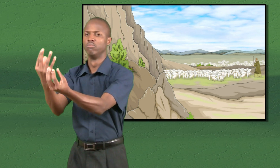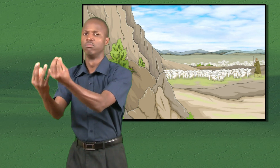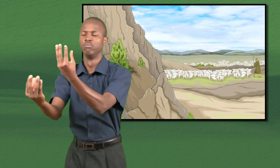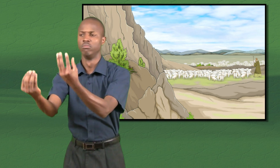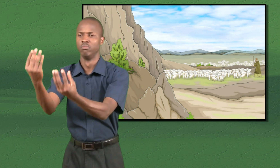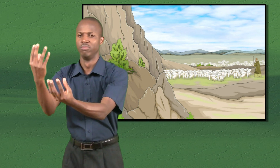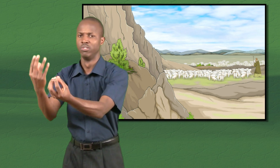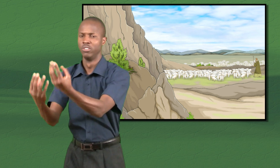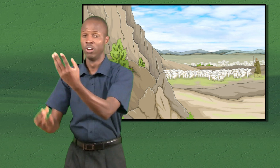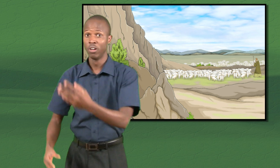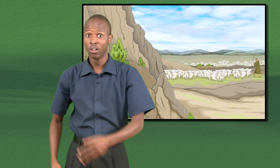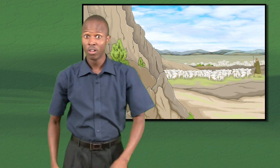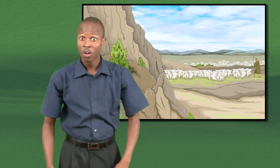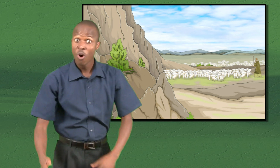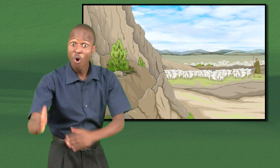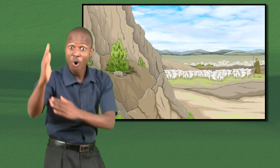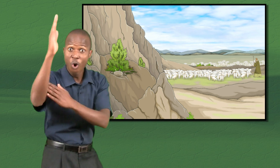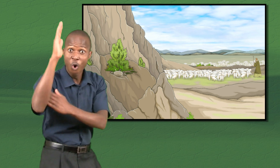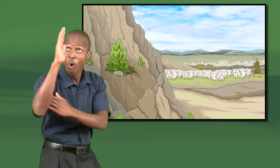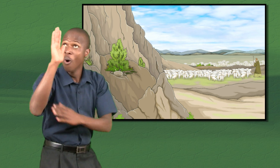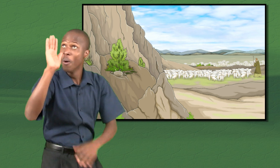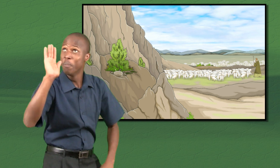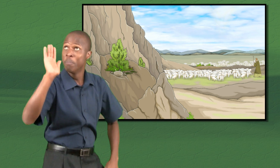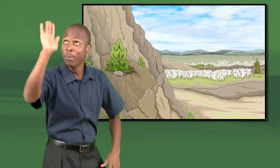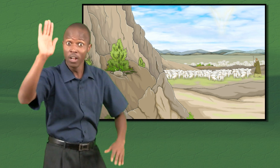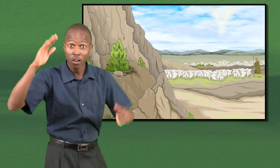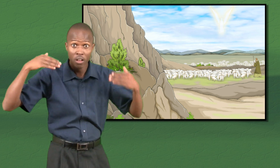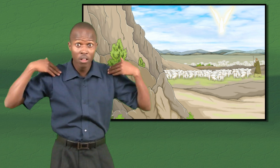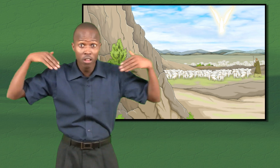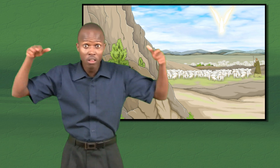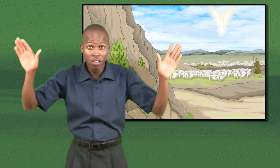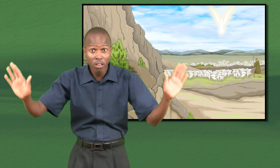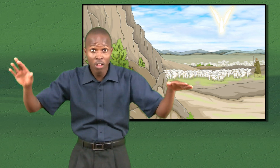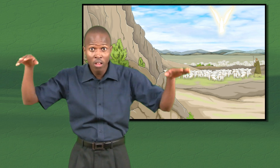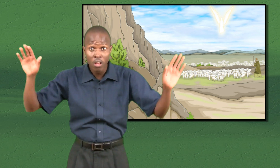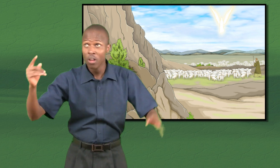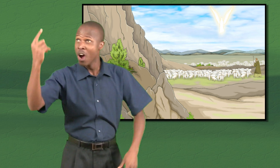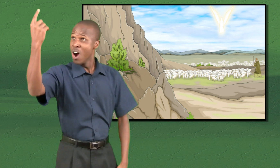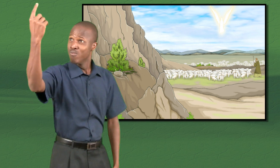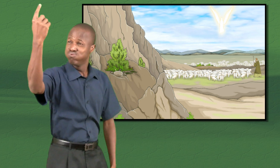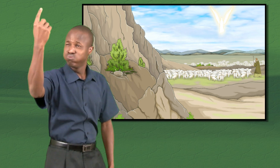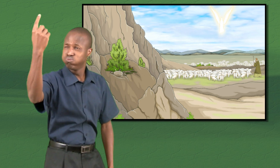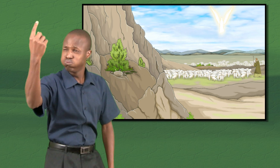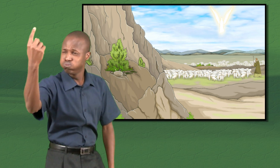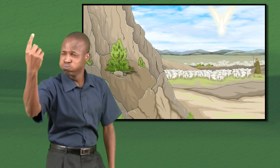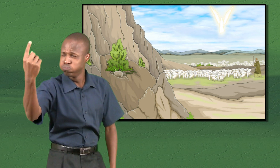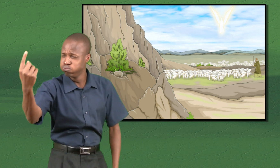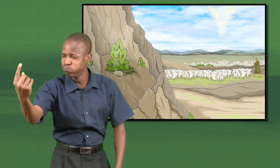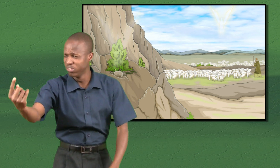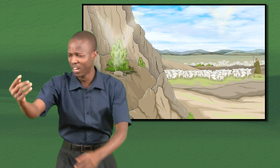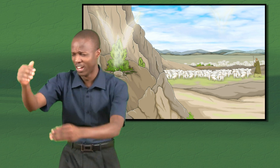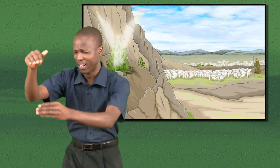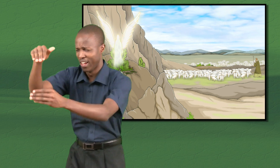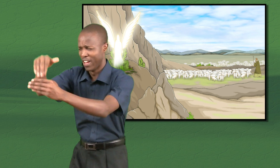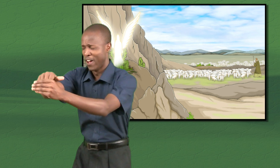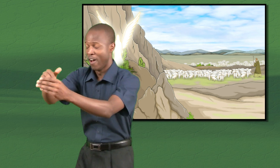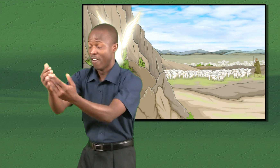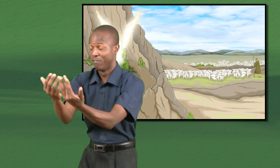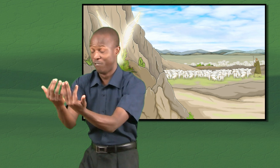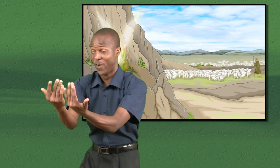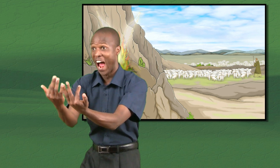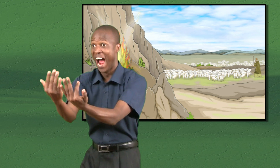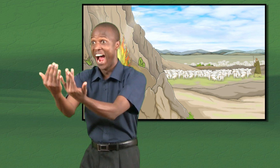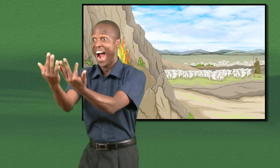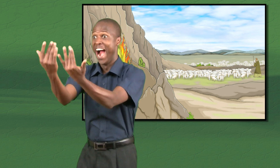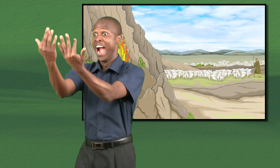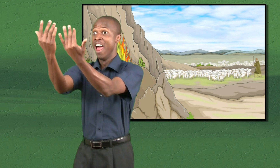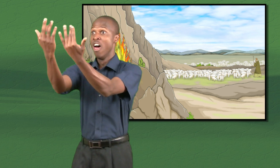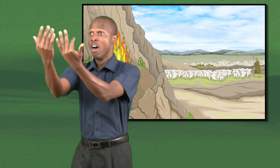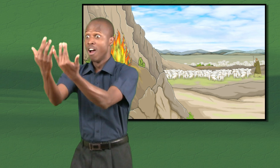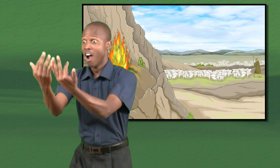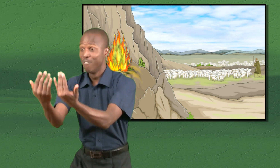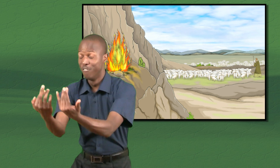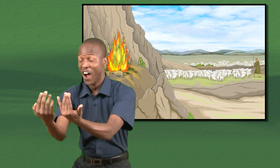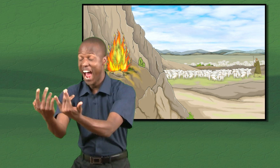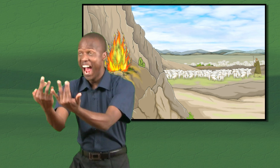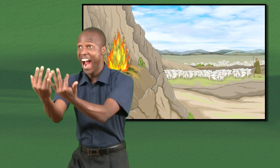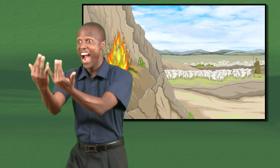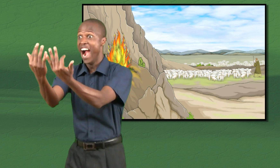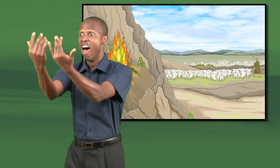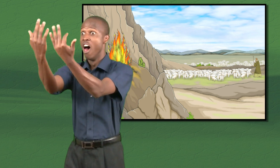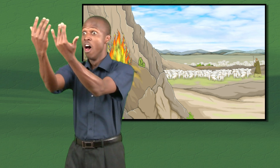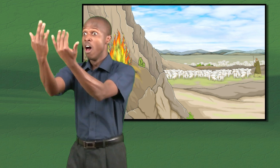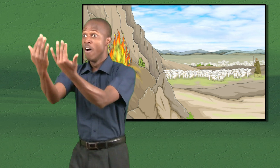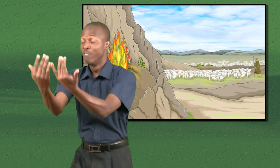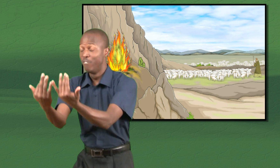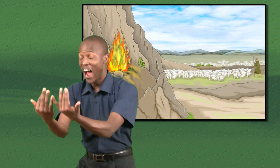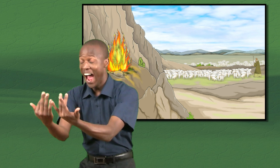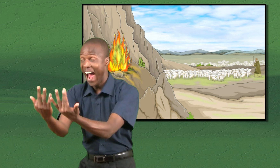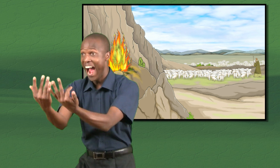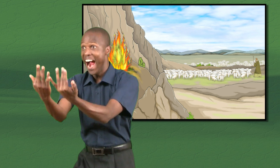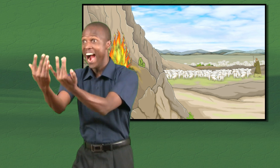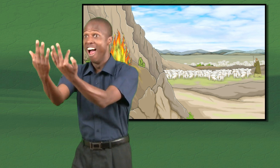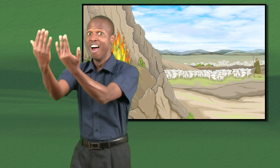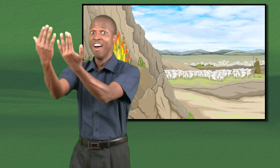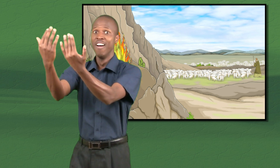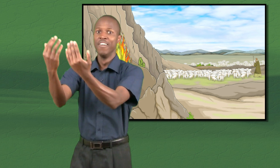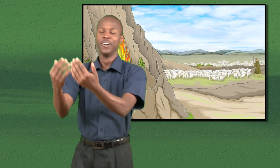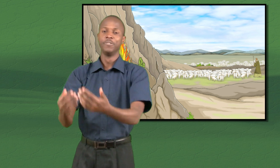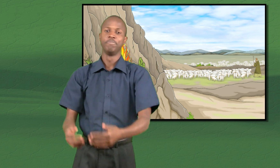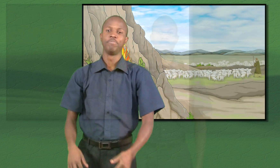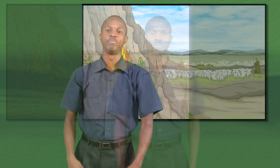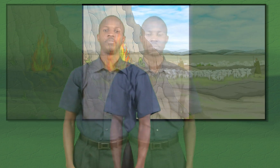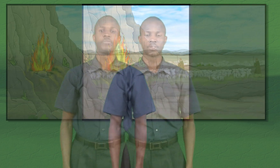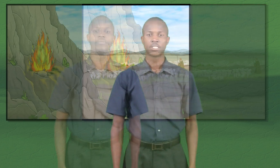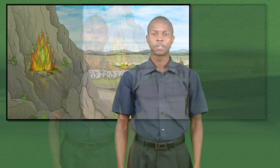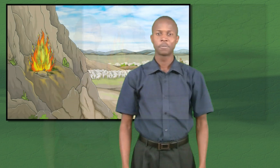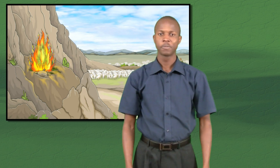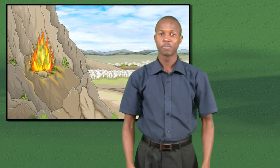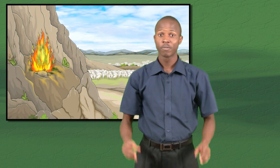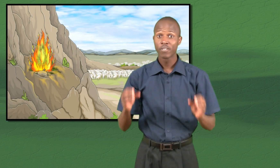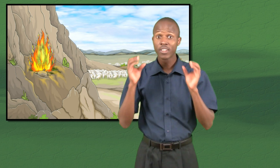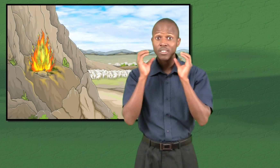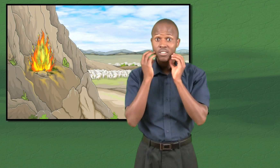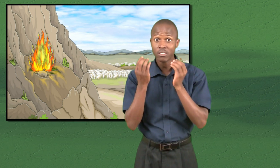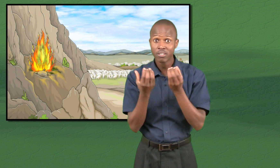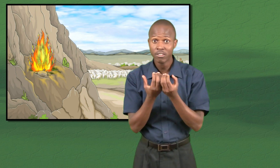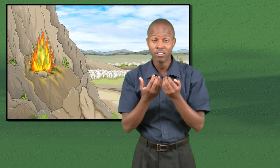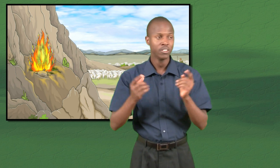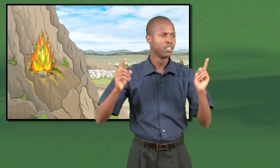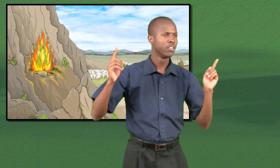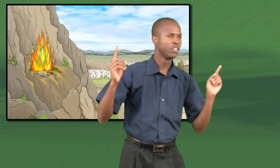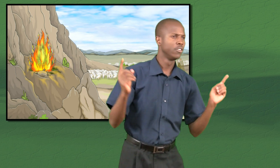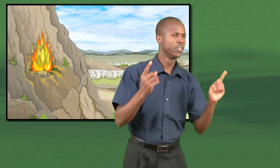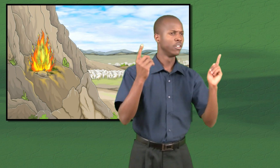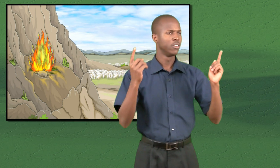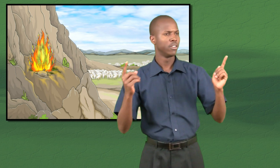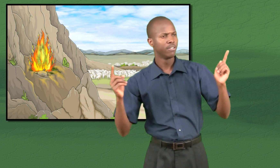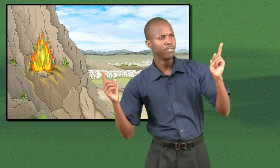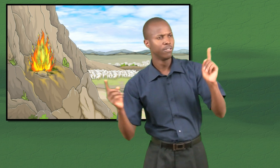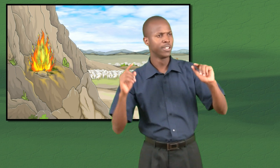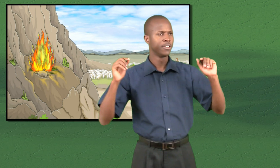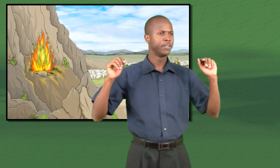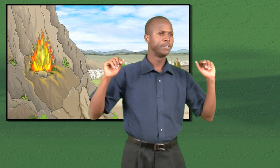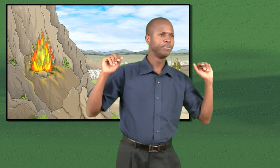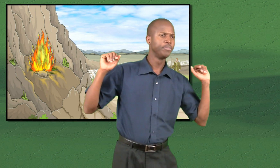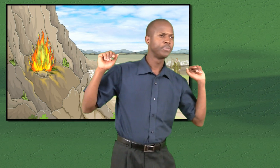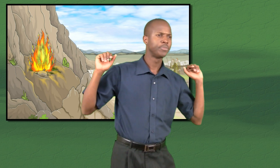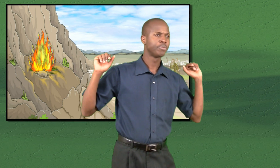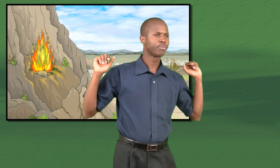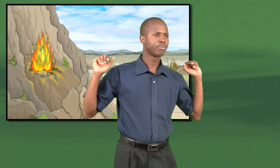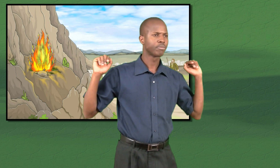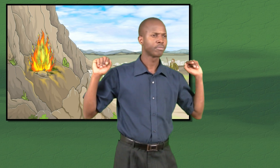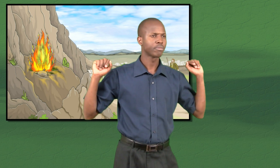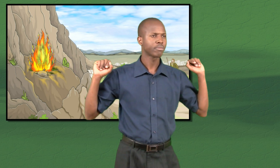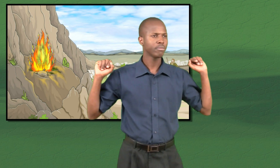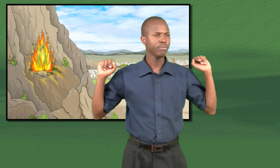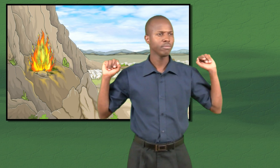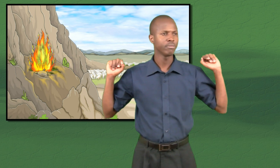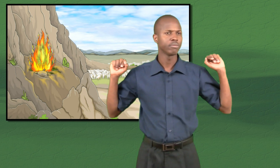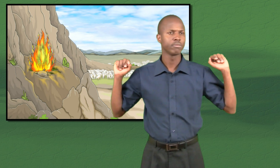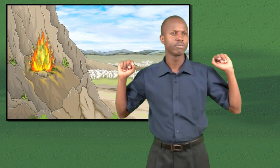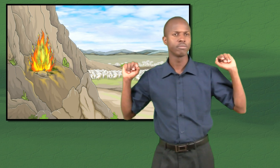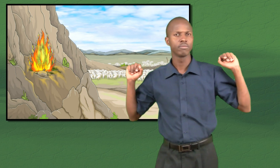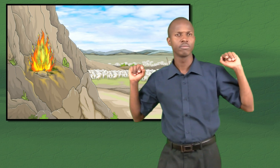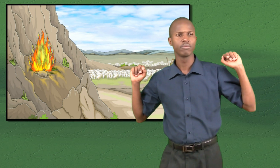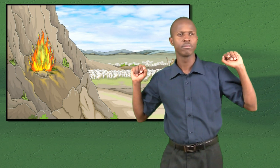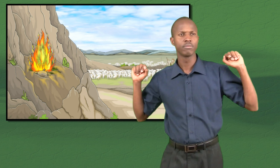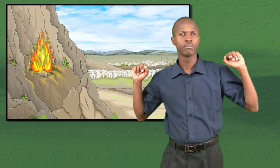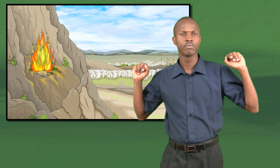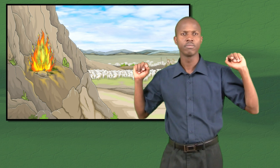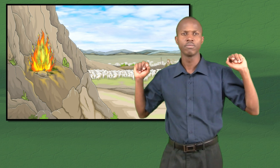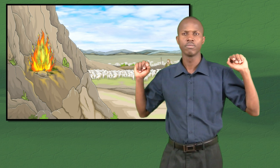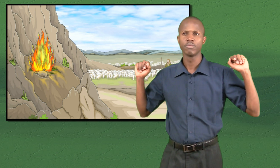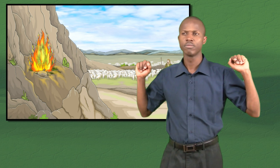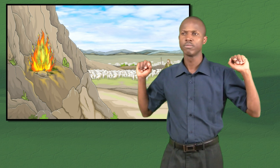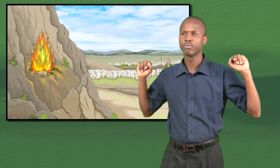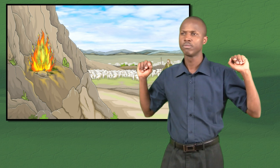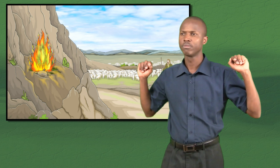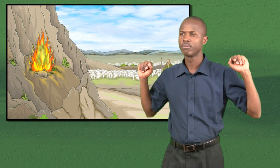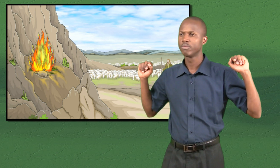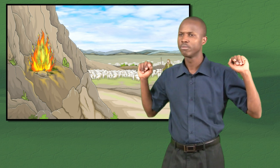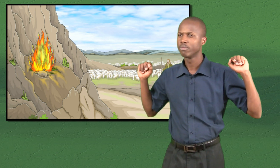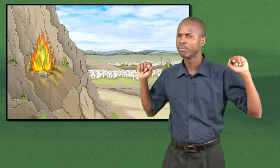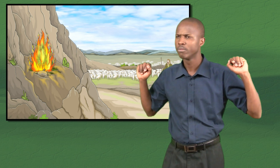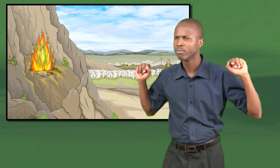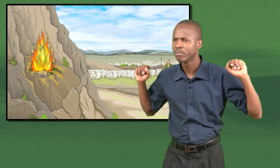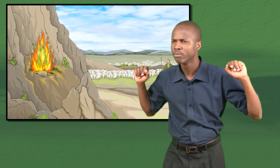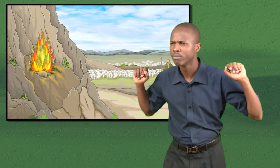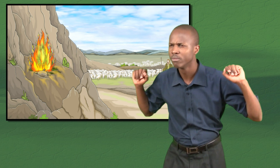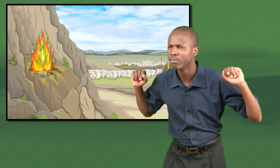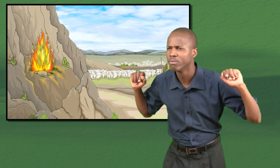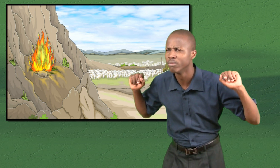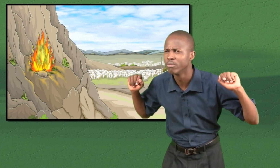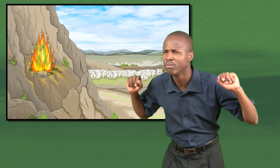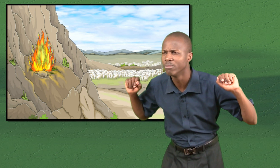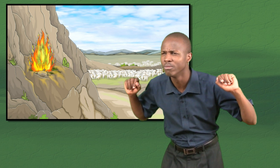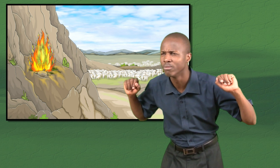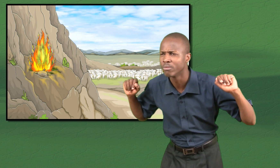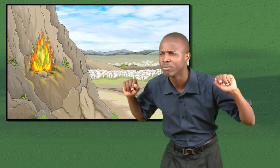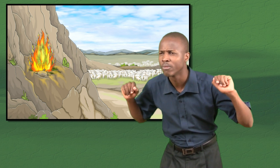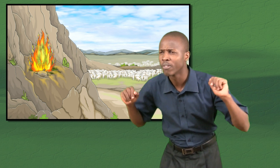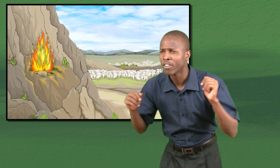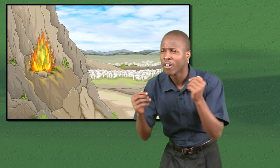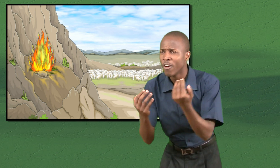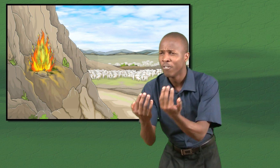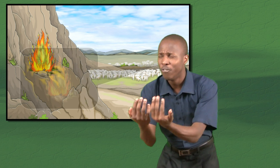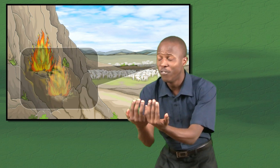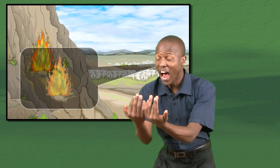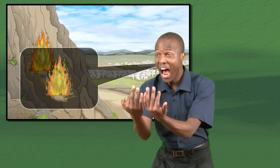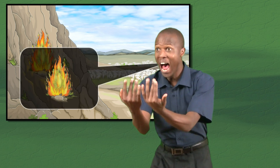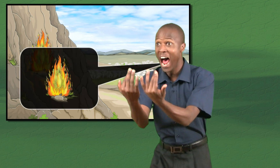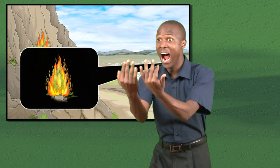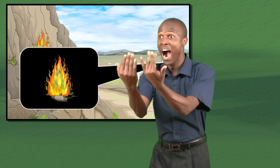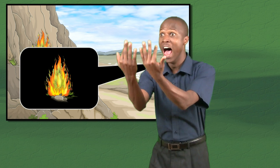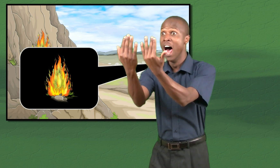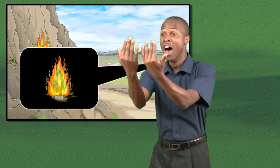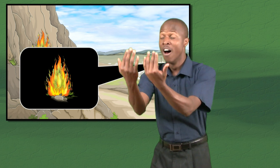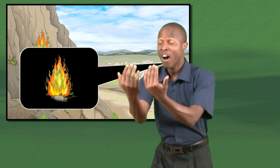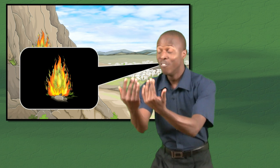There the angel of the LORD appeared to him in a blazing fire from within a bush.